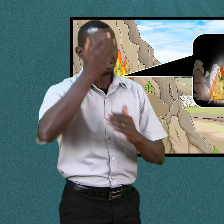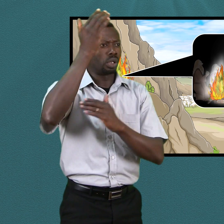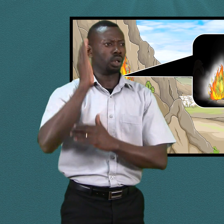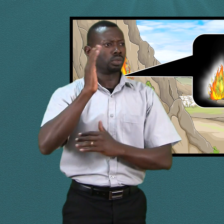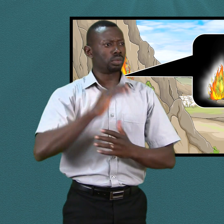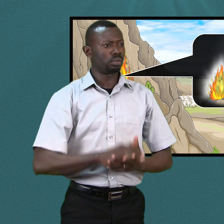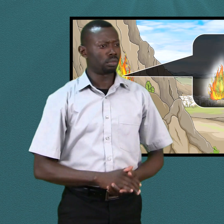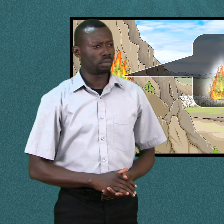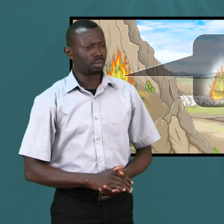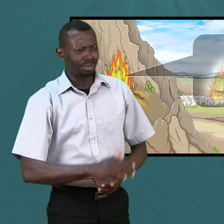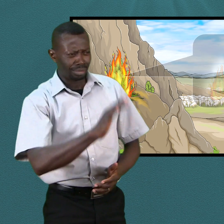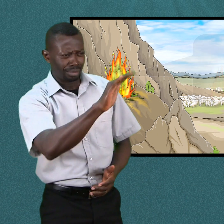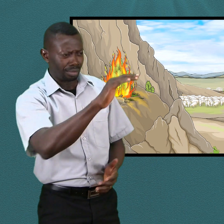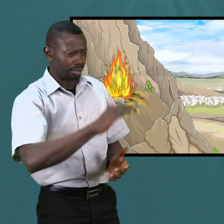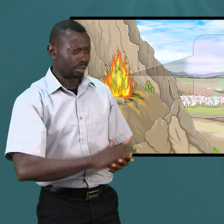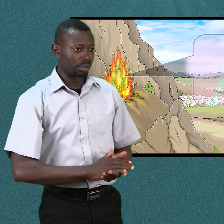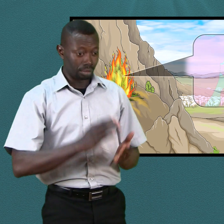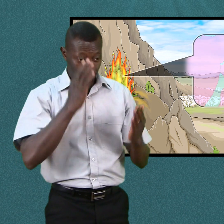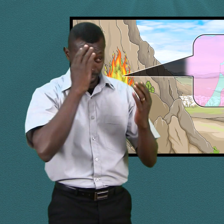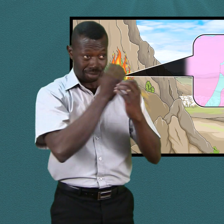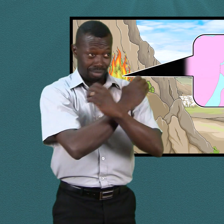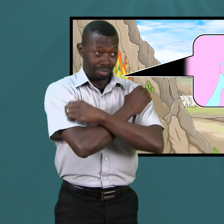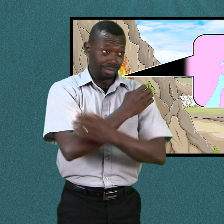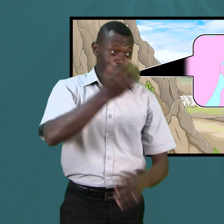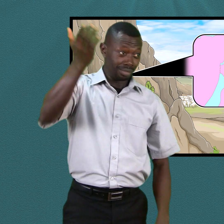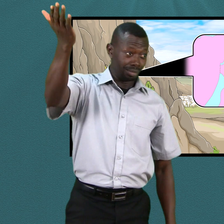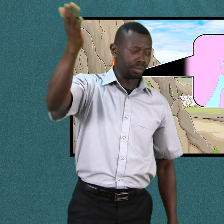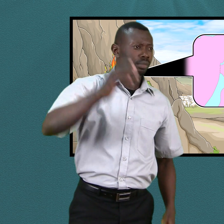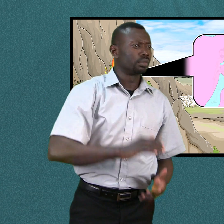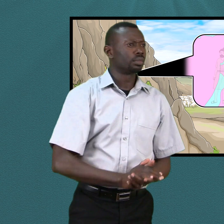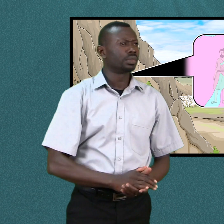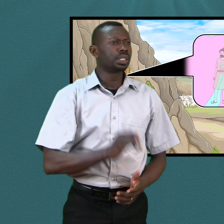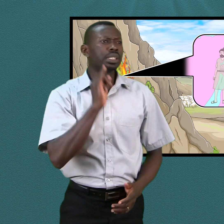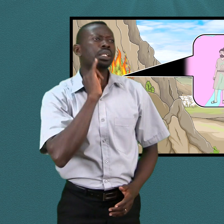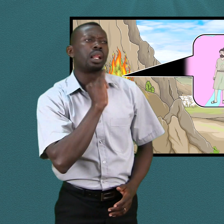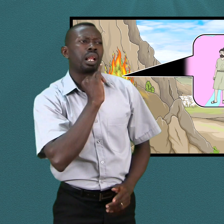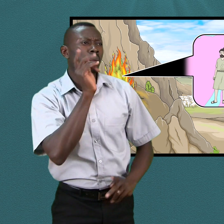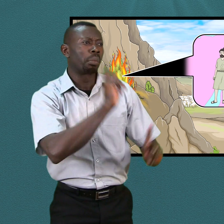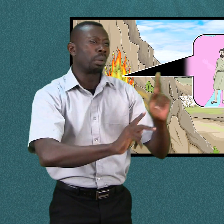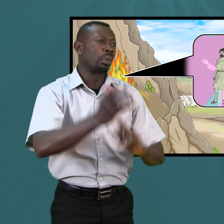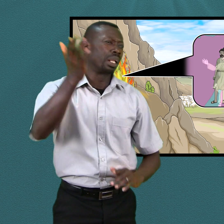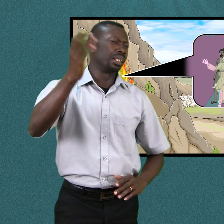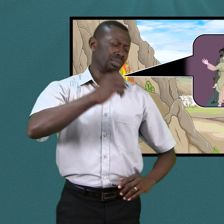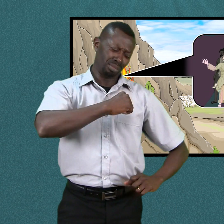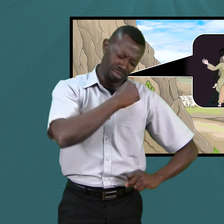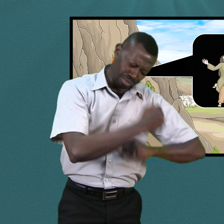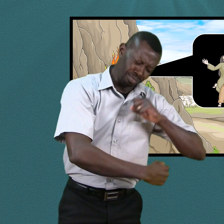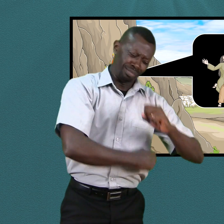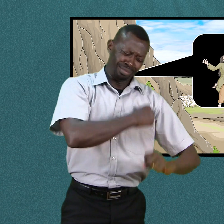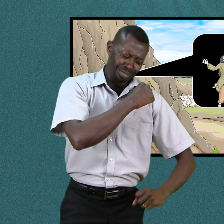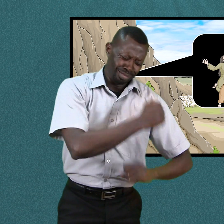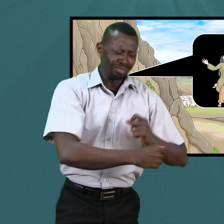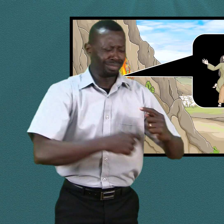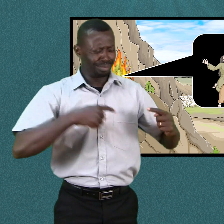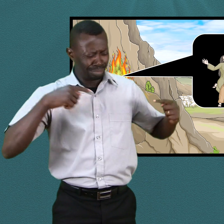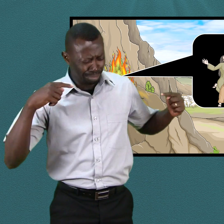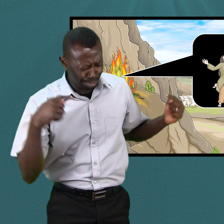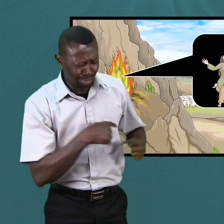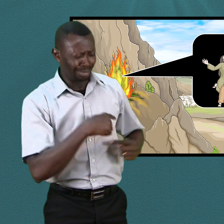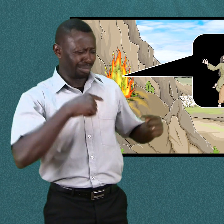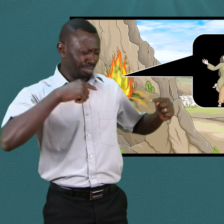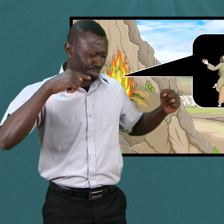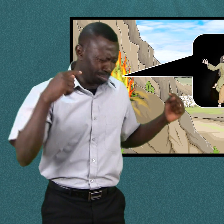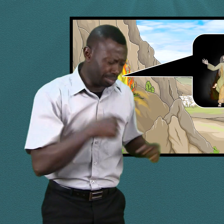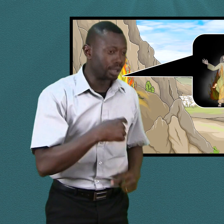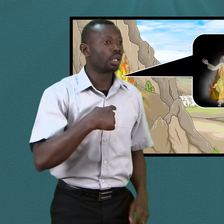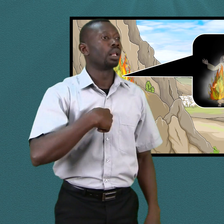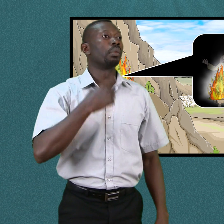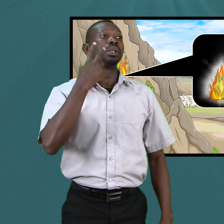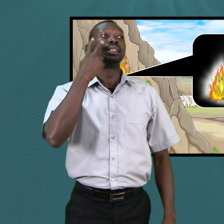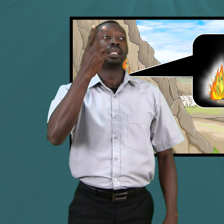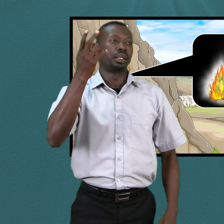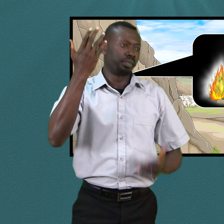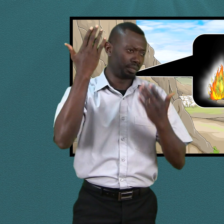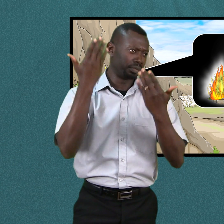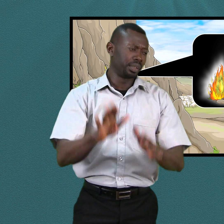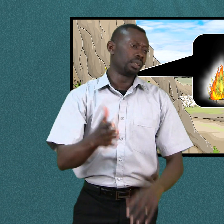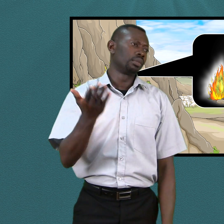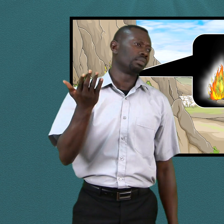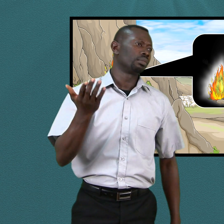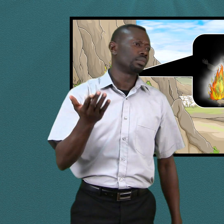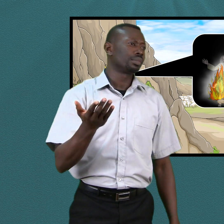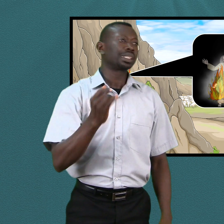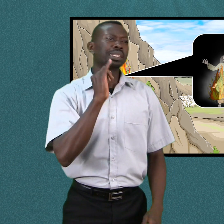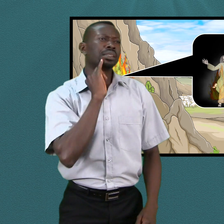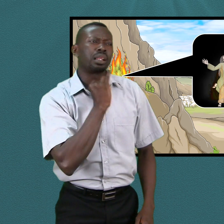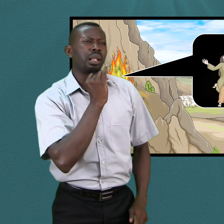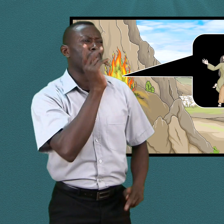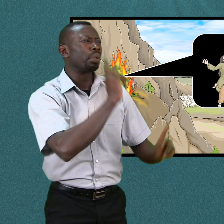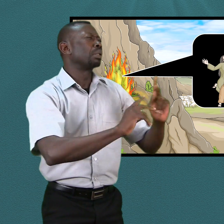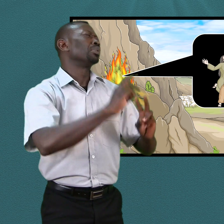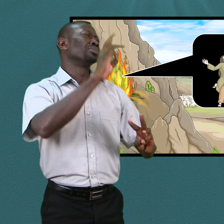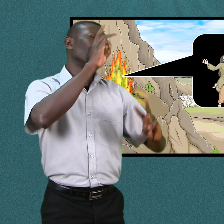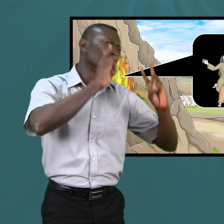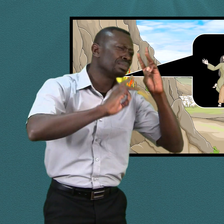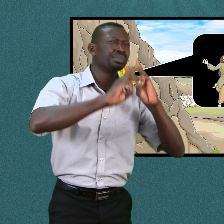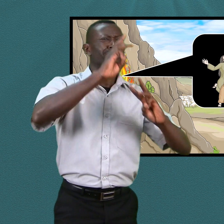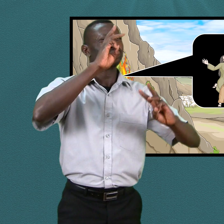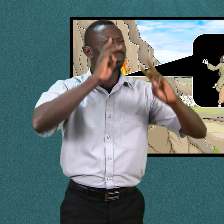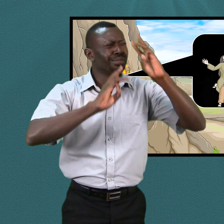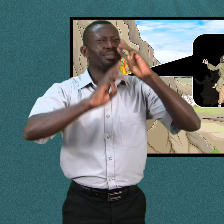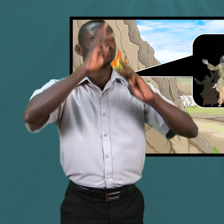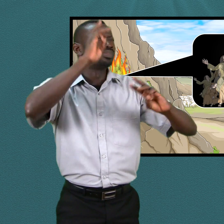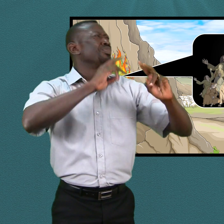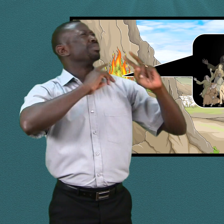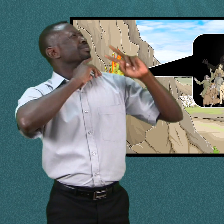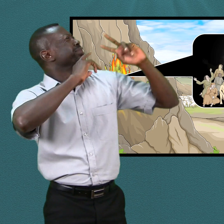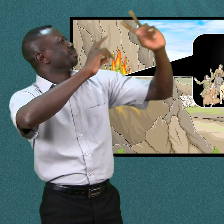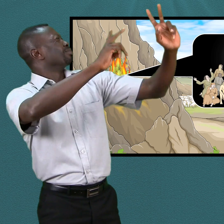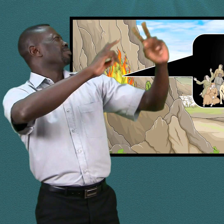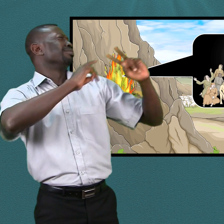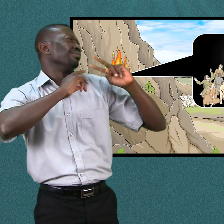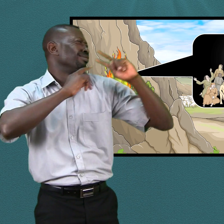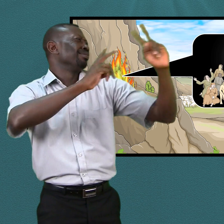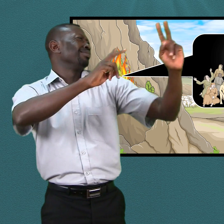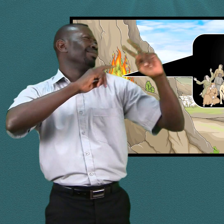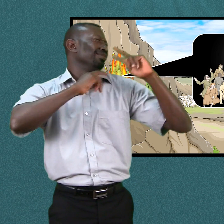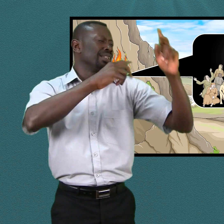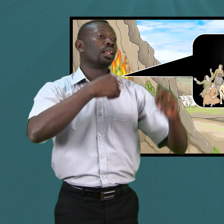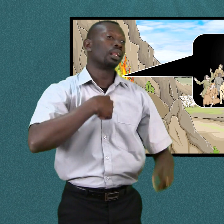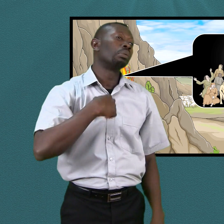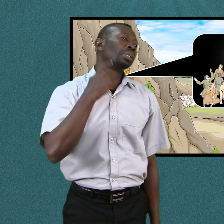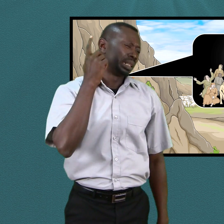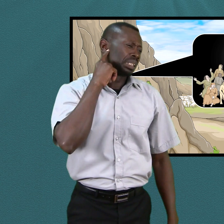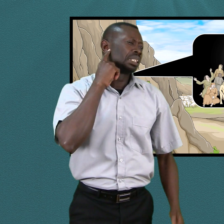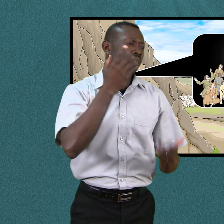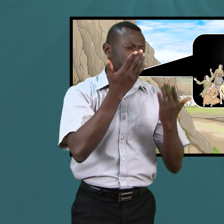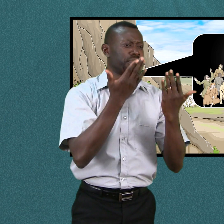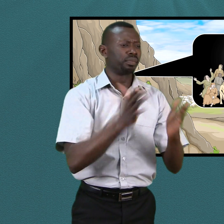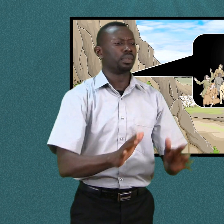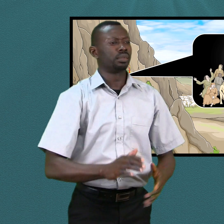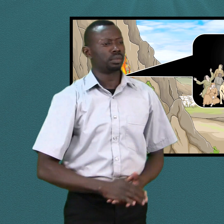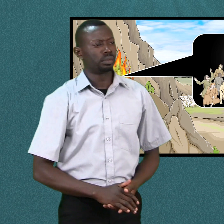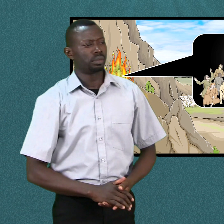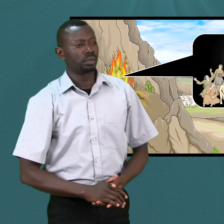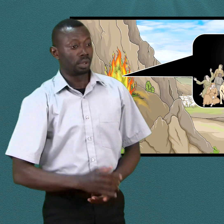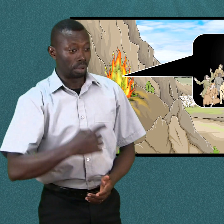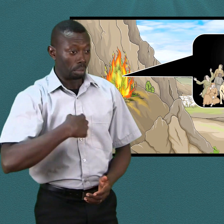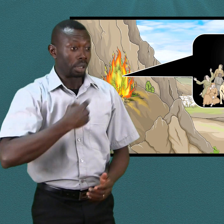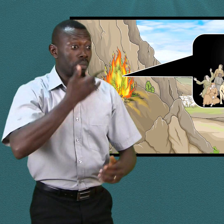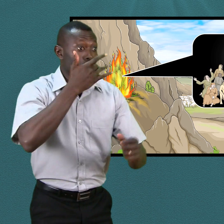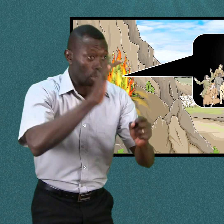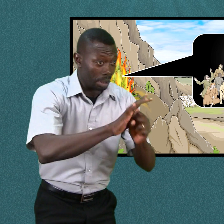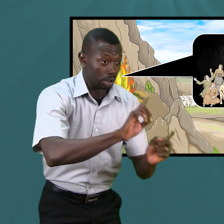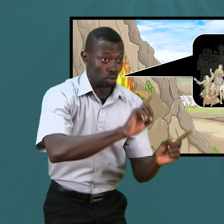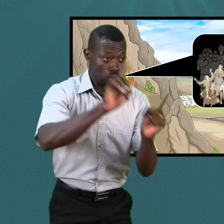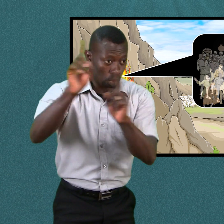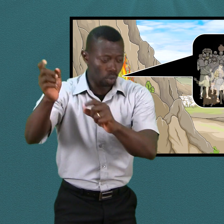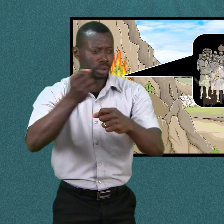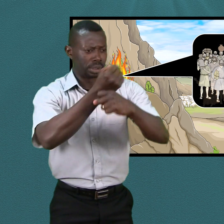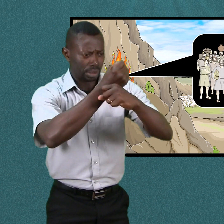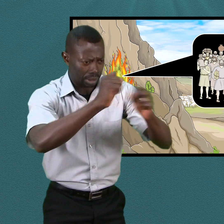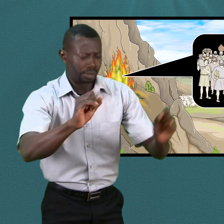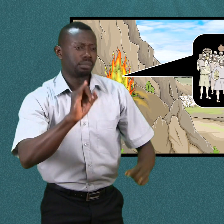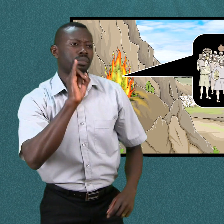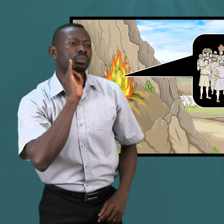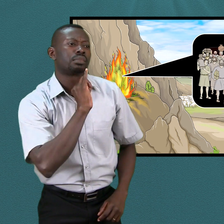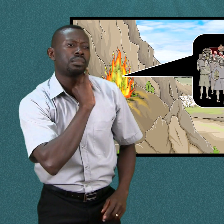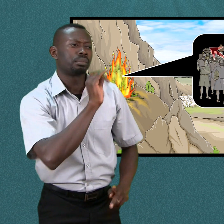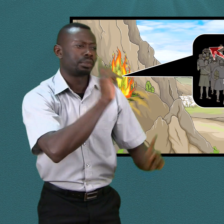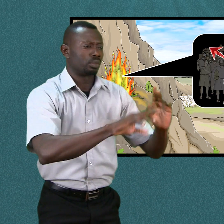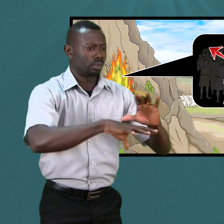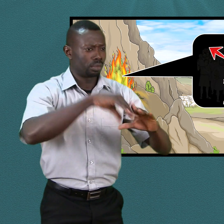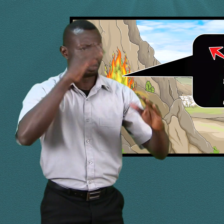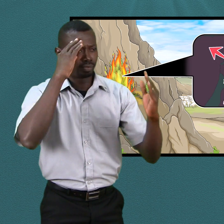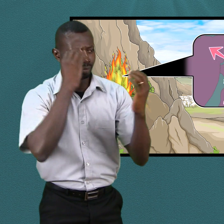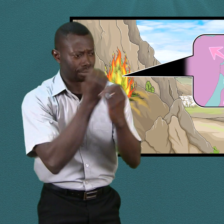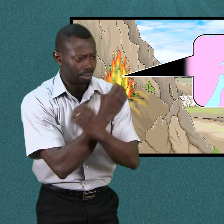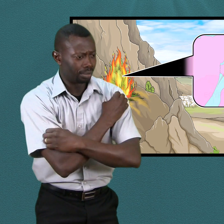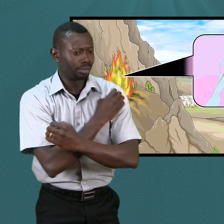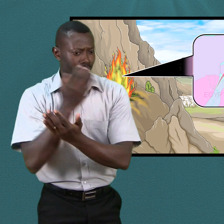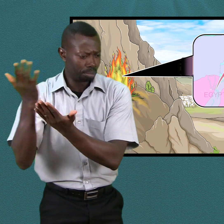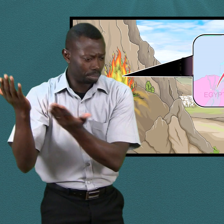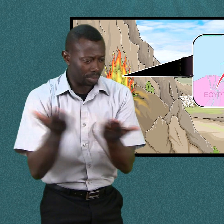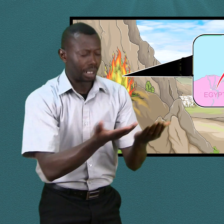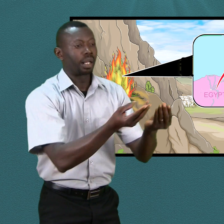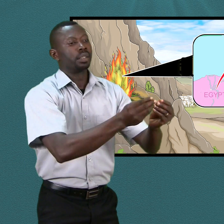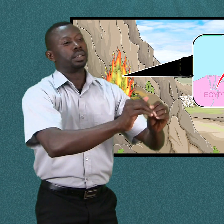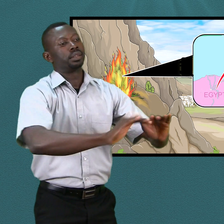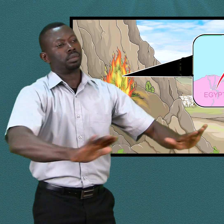The LORD said, “I have indeed seen the affliction of My people in Egypt. I have heard them crying out because of their oppressors, and I am aware of their sufferings.